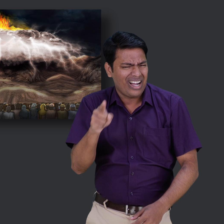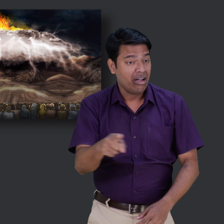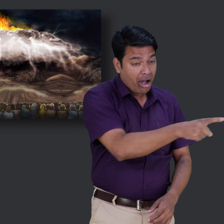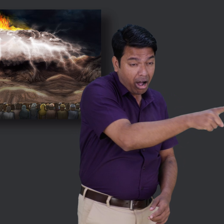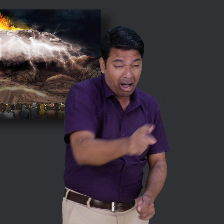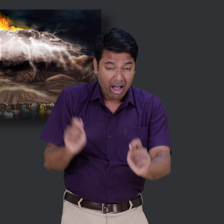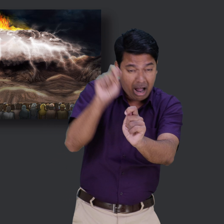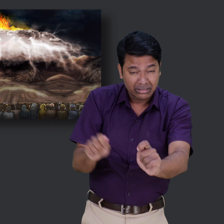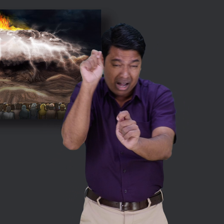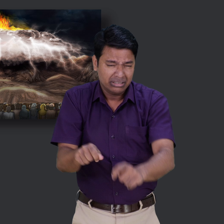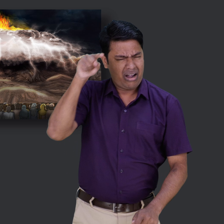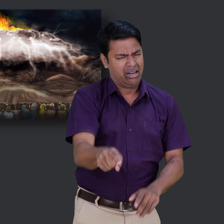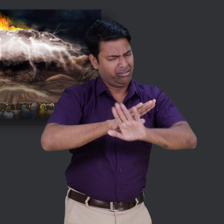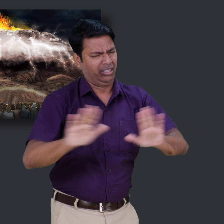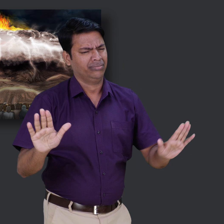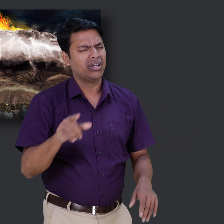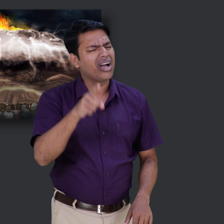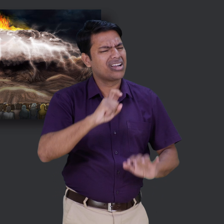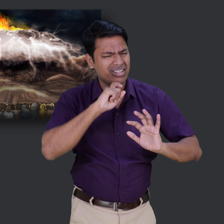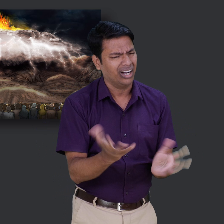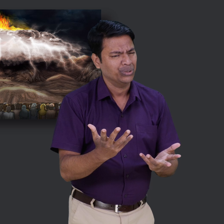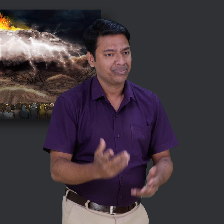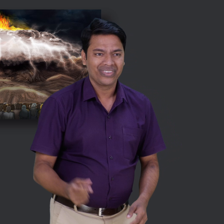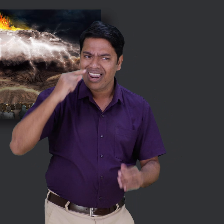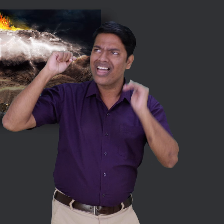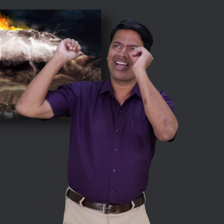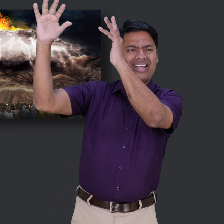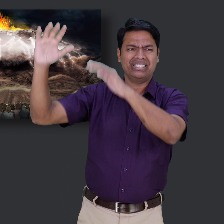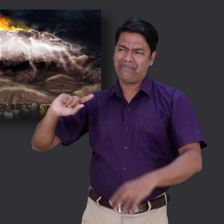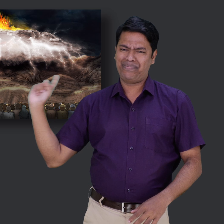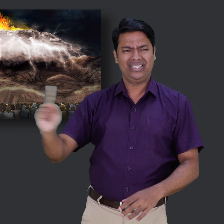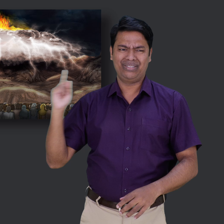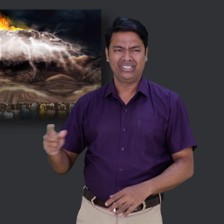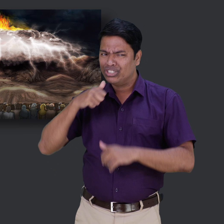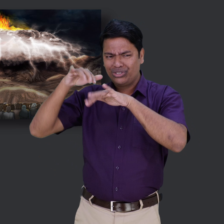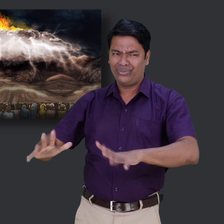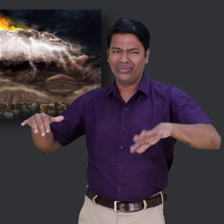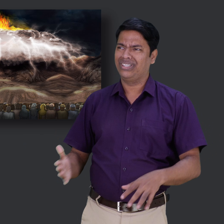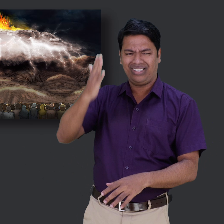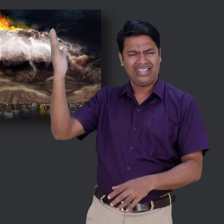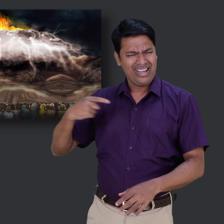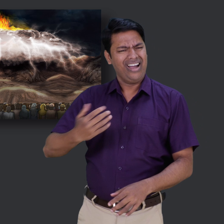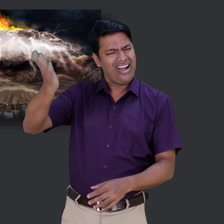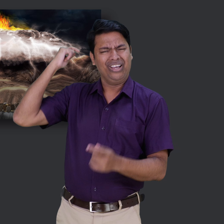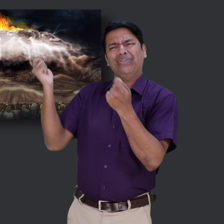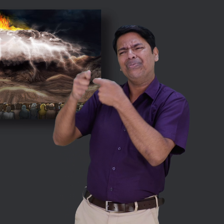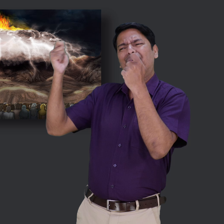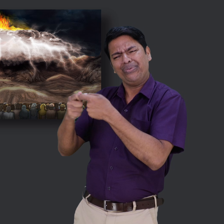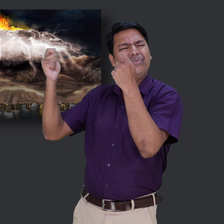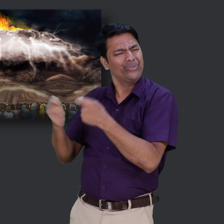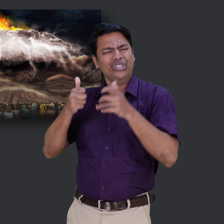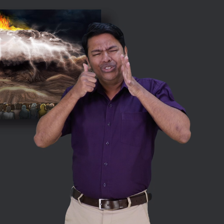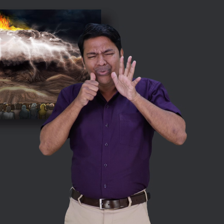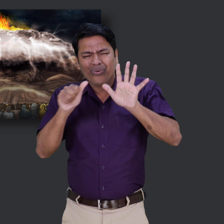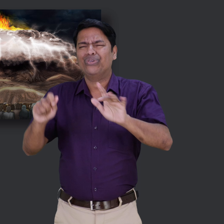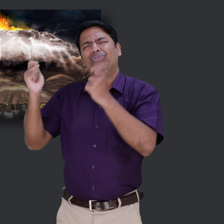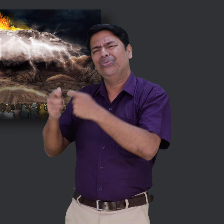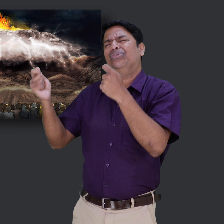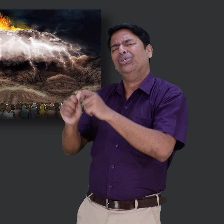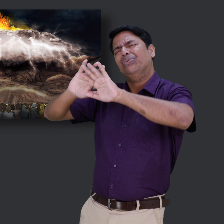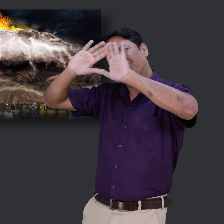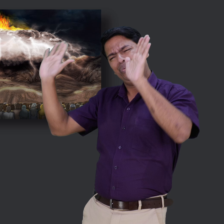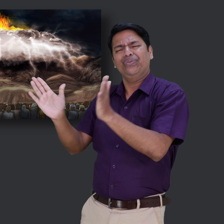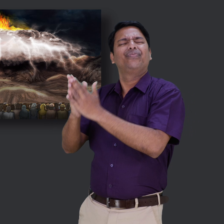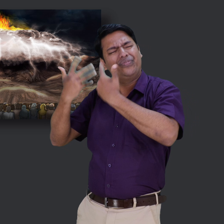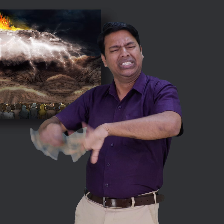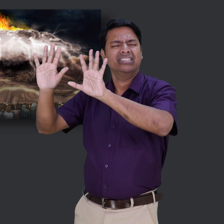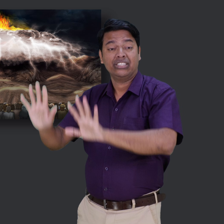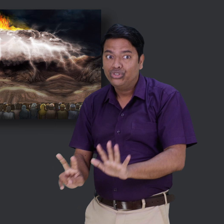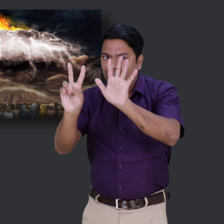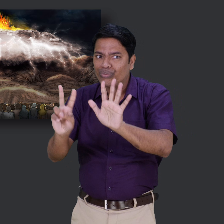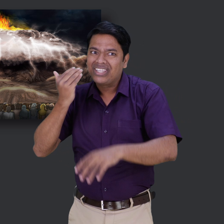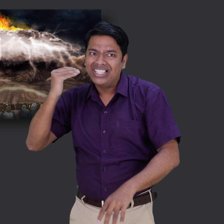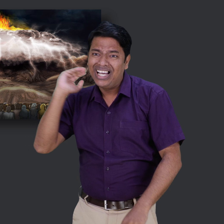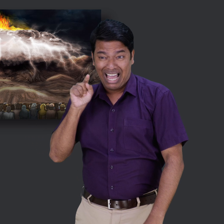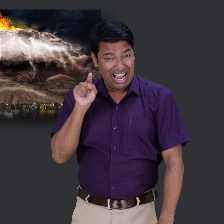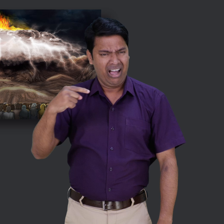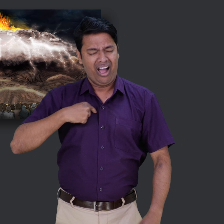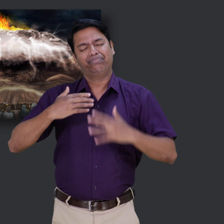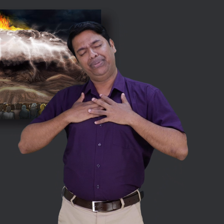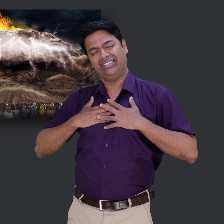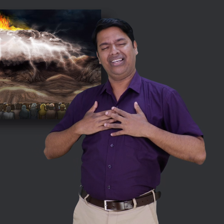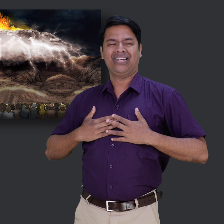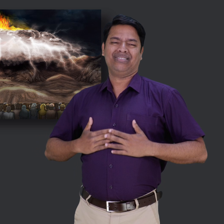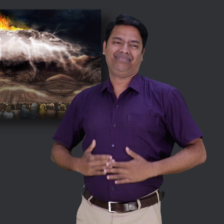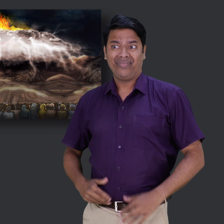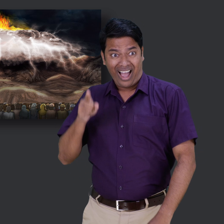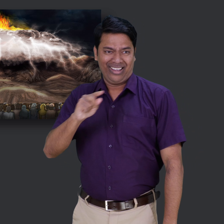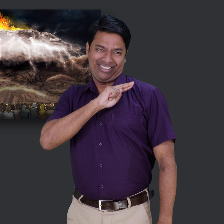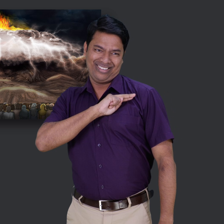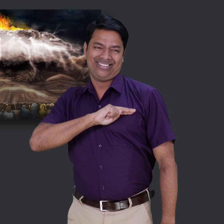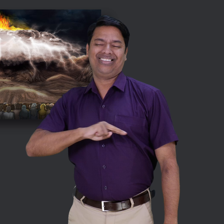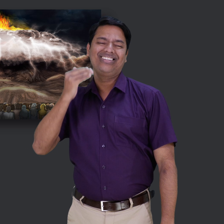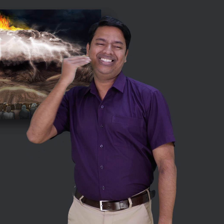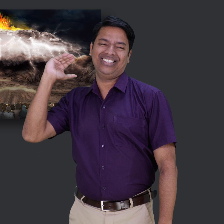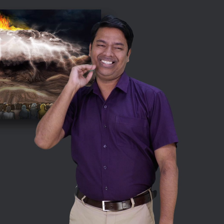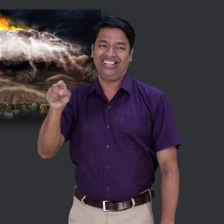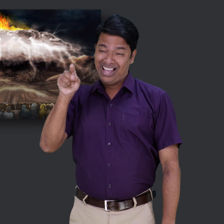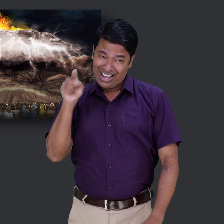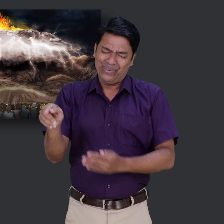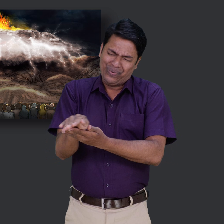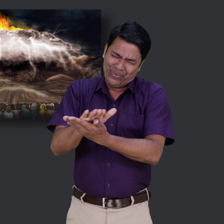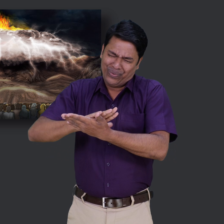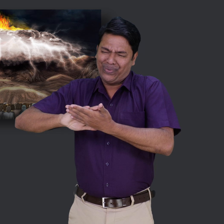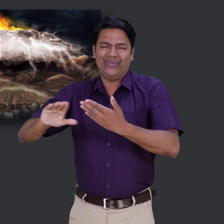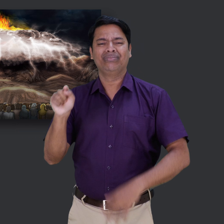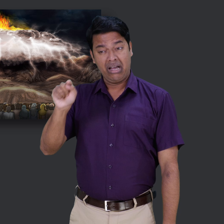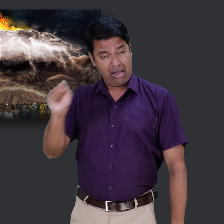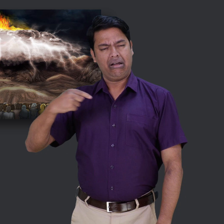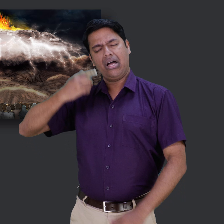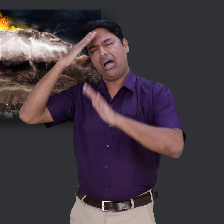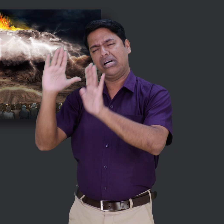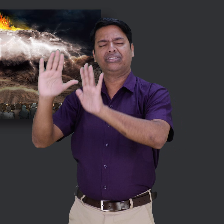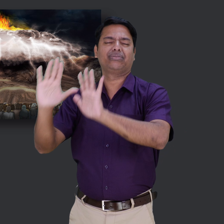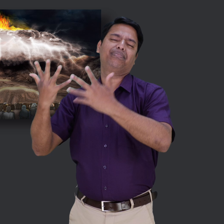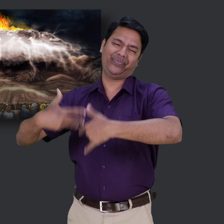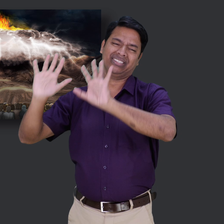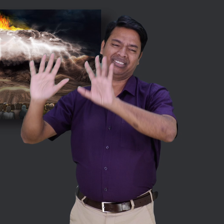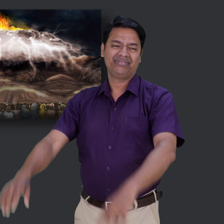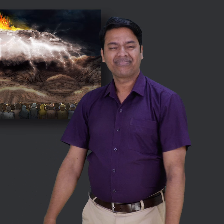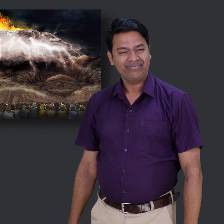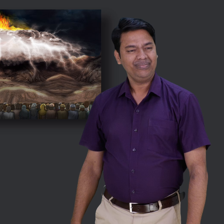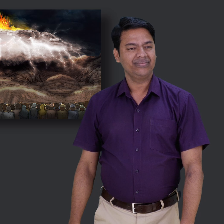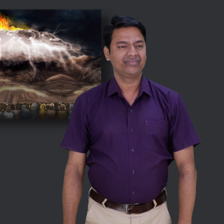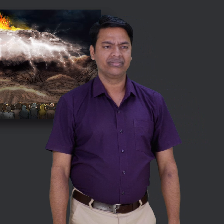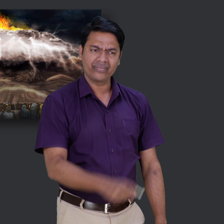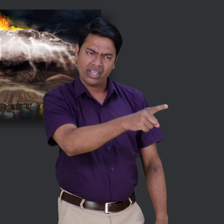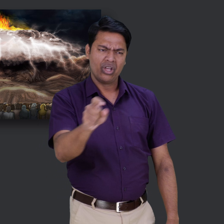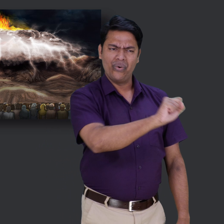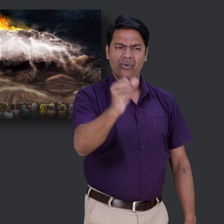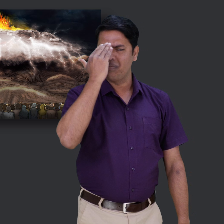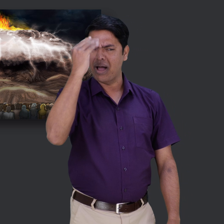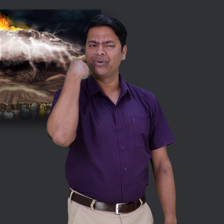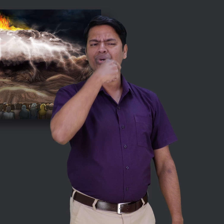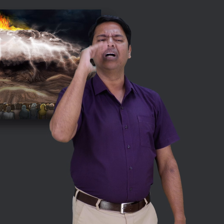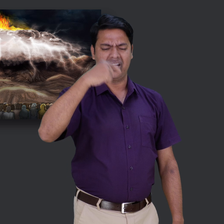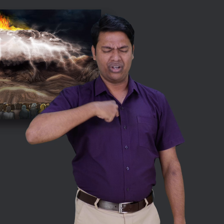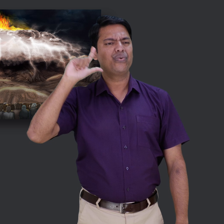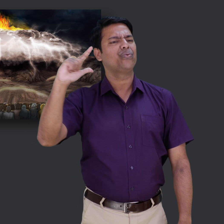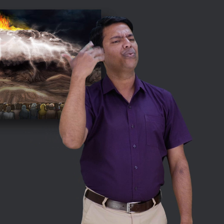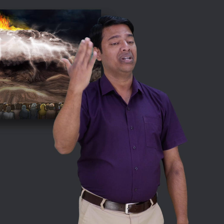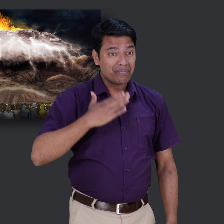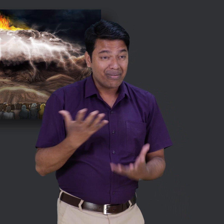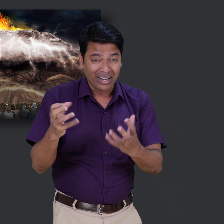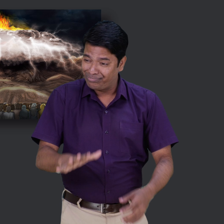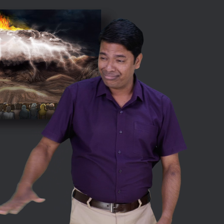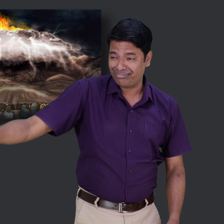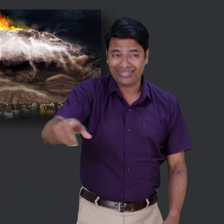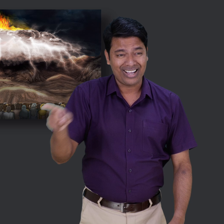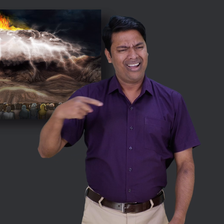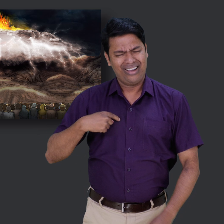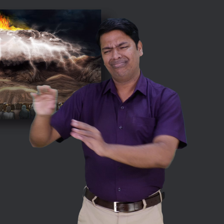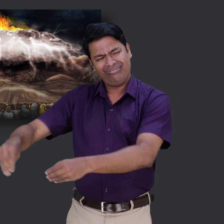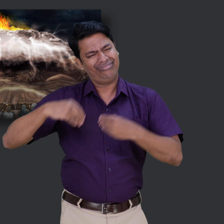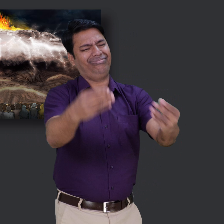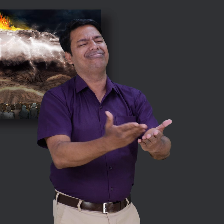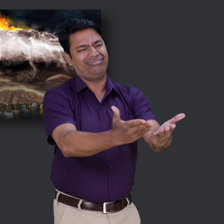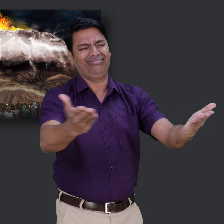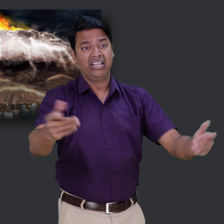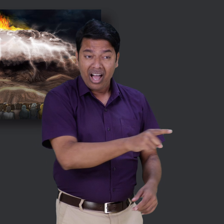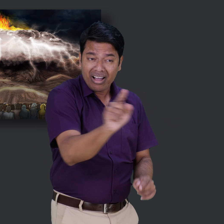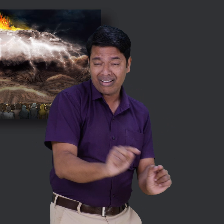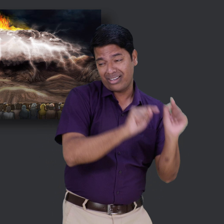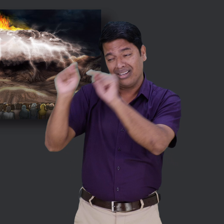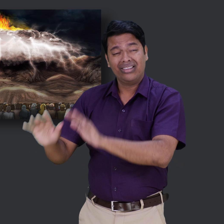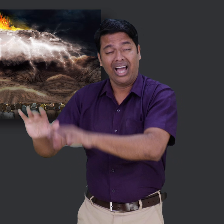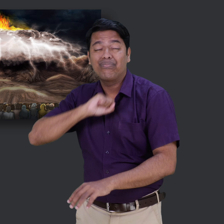For in six days the LORD made the heavens and the earth and the sea and all that is in them, but on the seventh day He rested. Therefore the LORD blessed the Sabbath day and set it apart as holy.